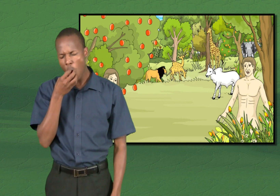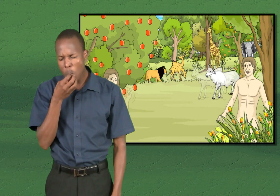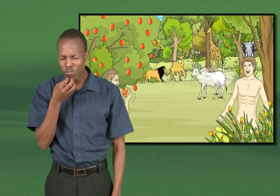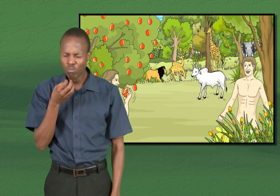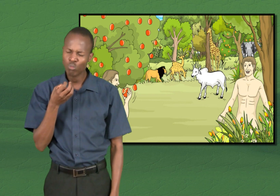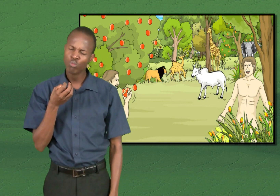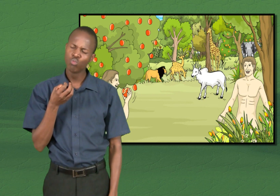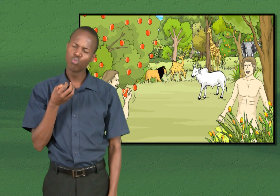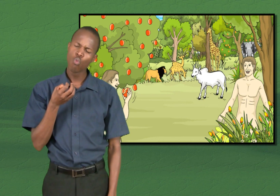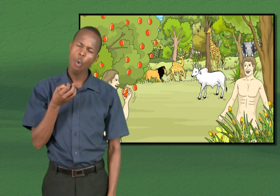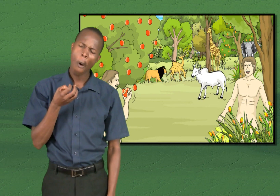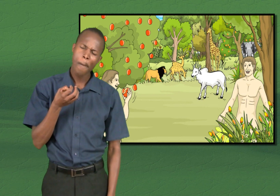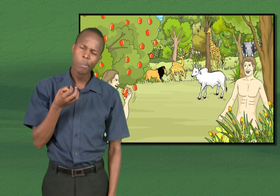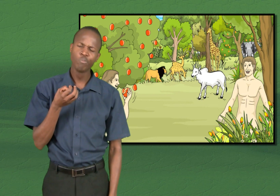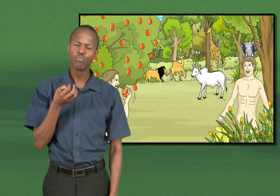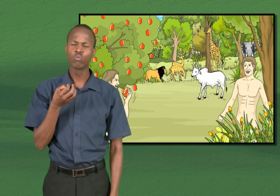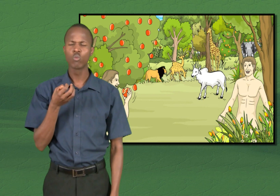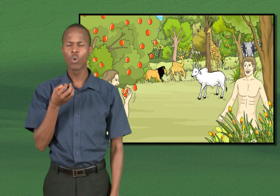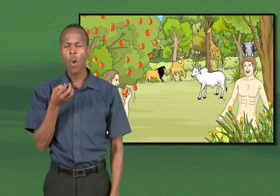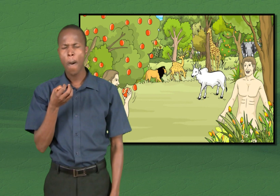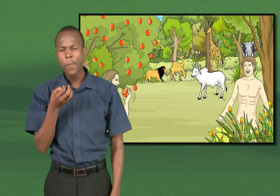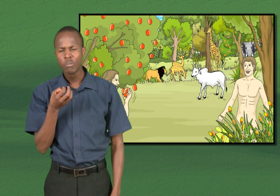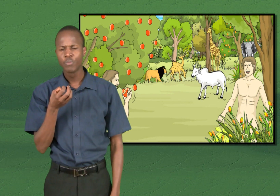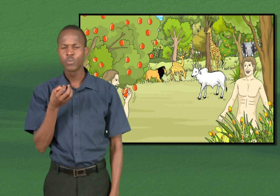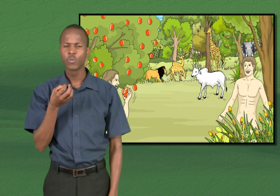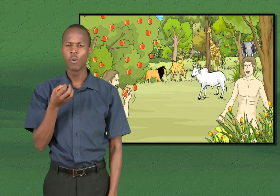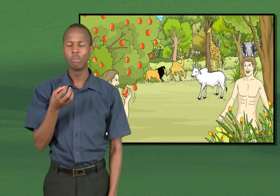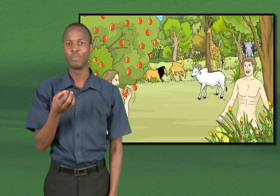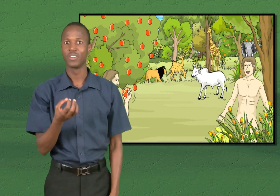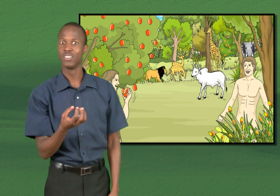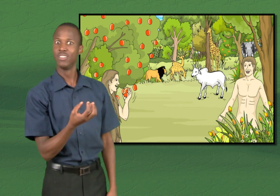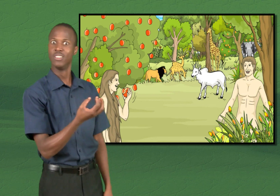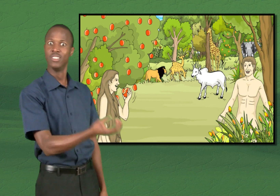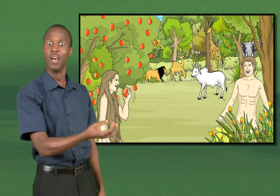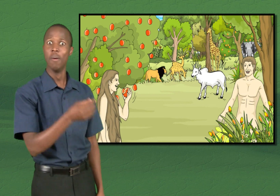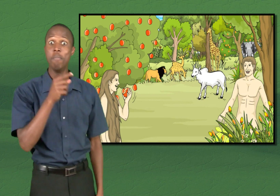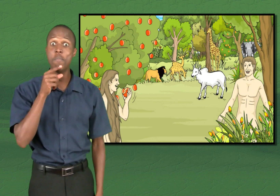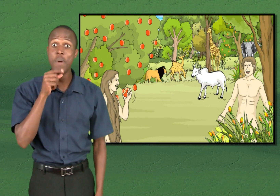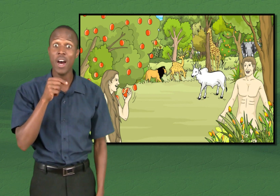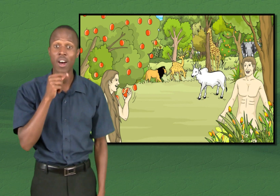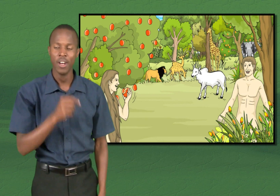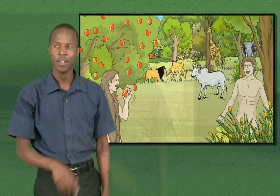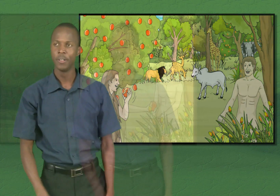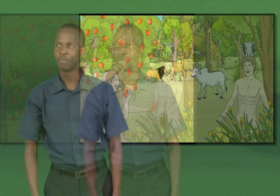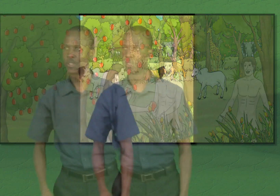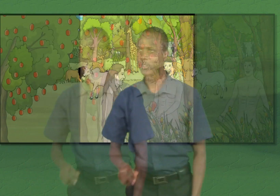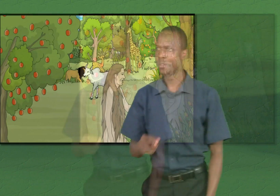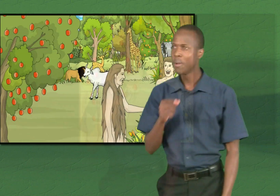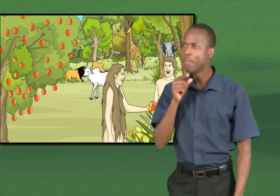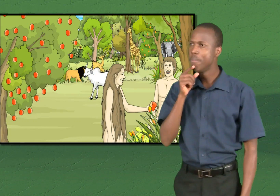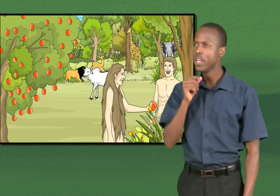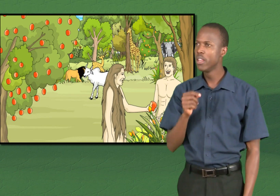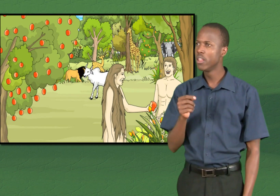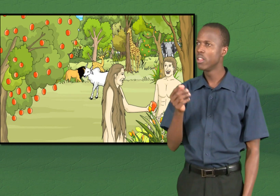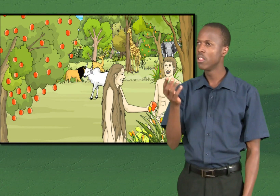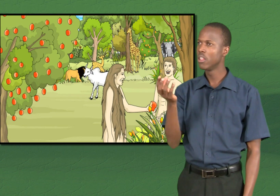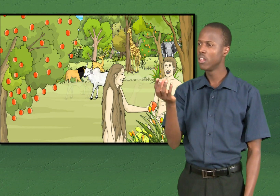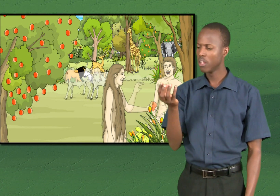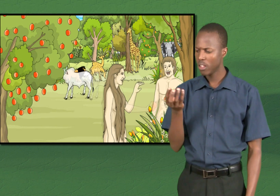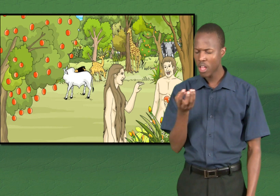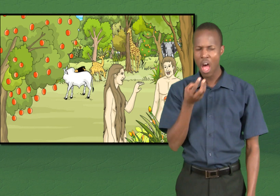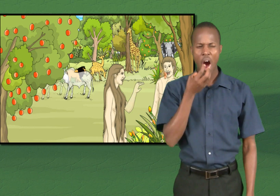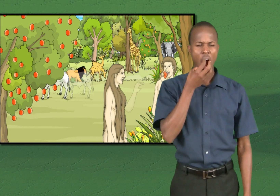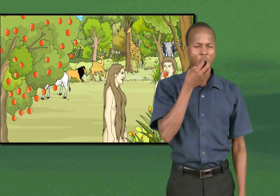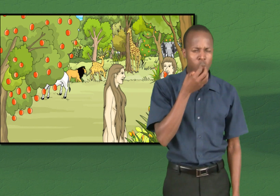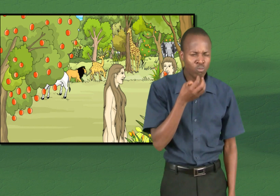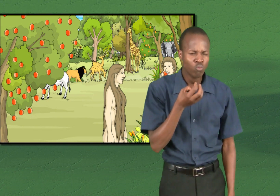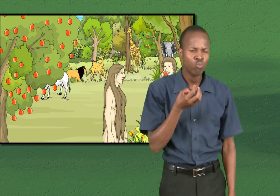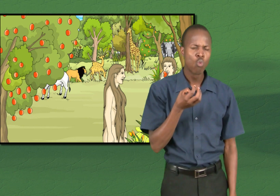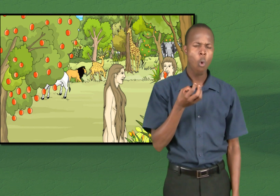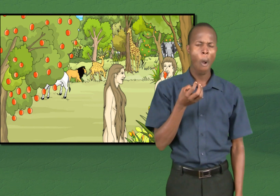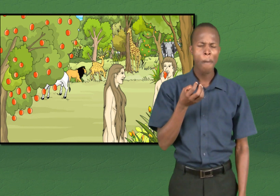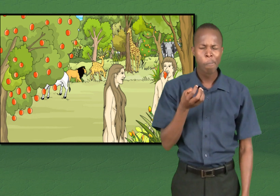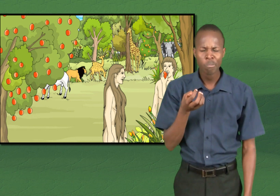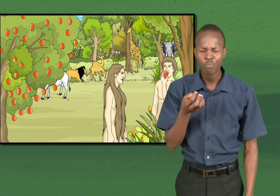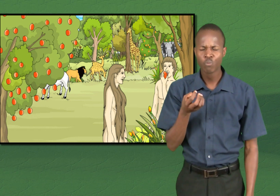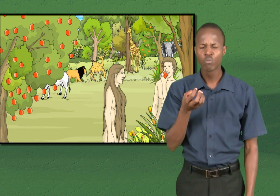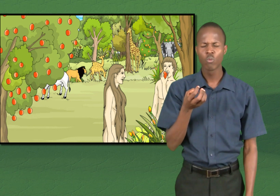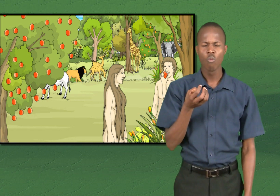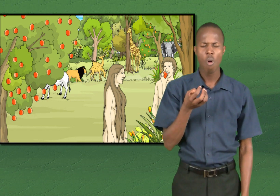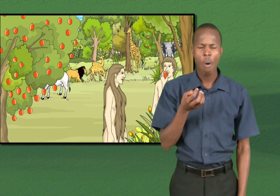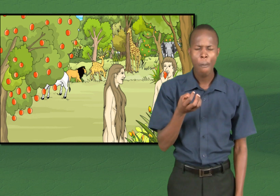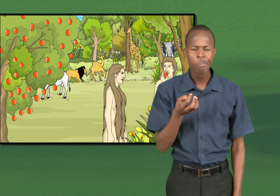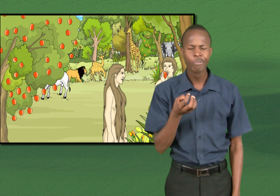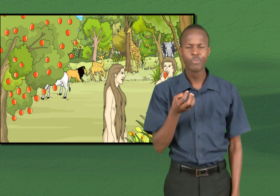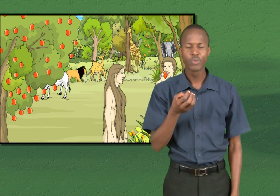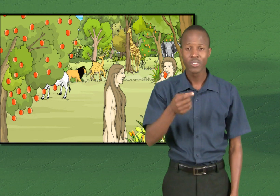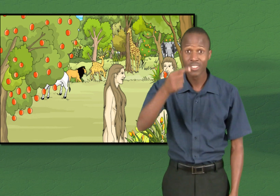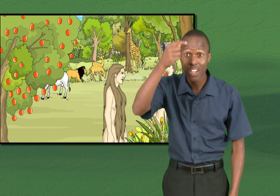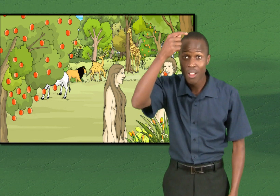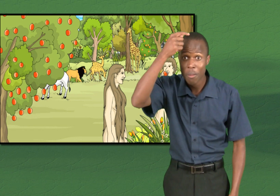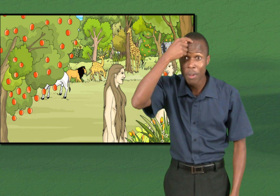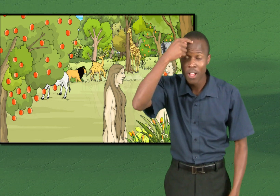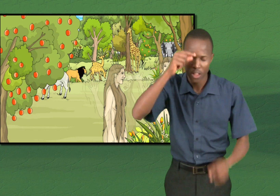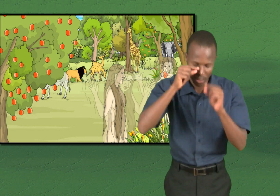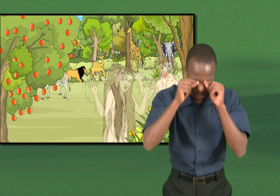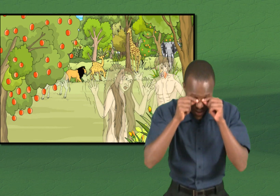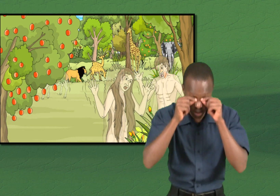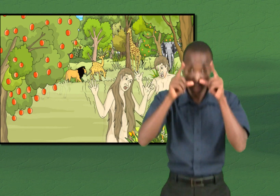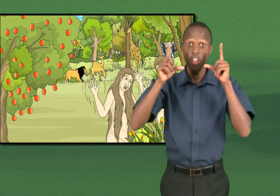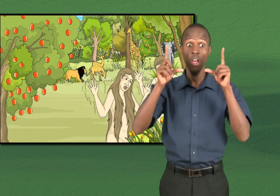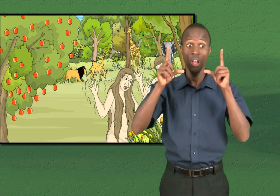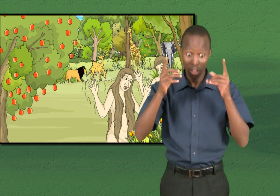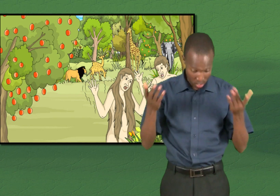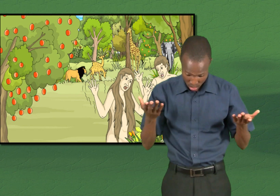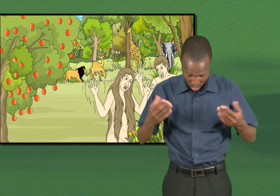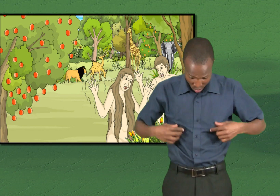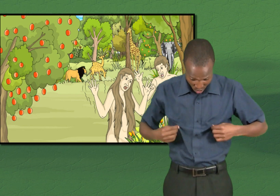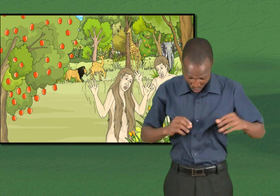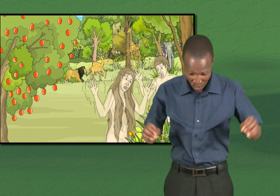She also gave some to her husband who was with her, and he ate it.